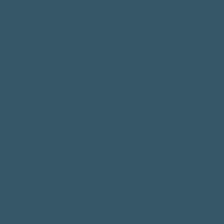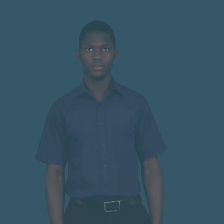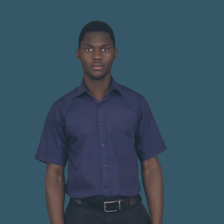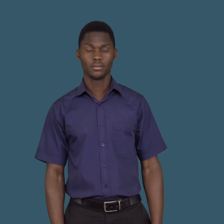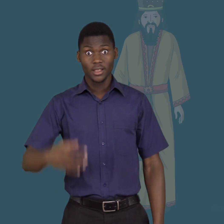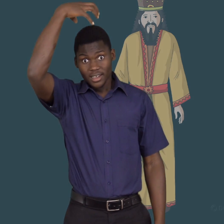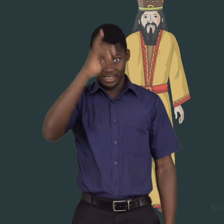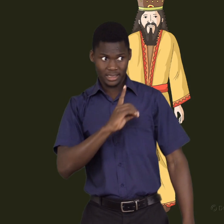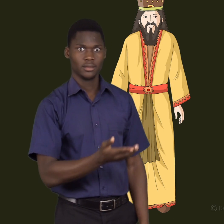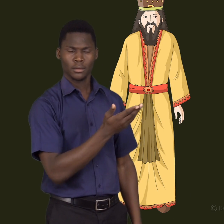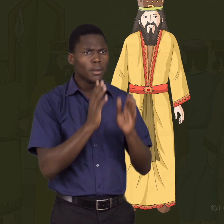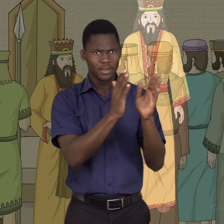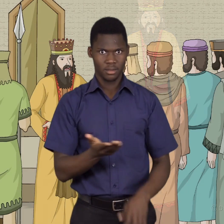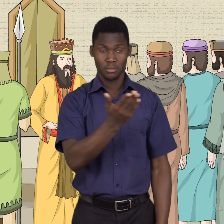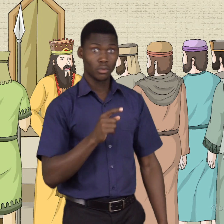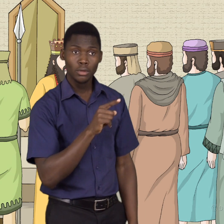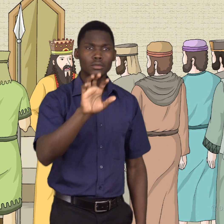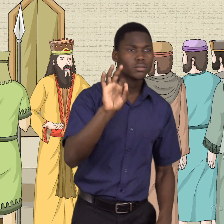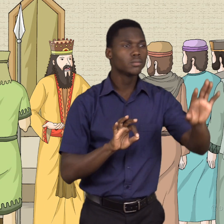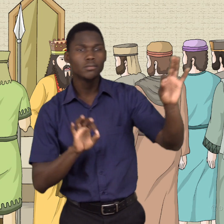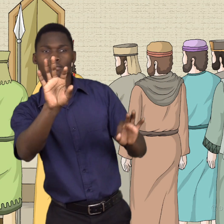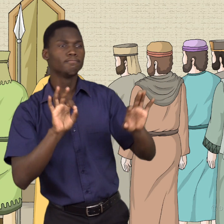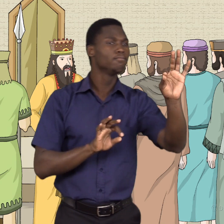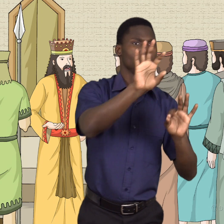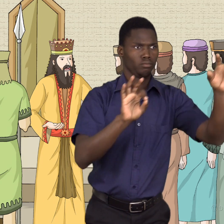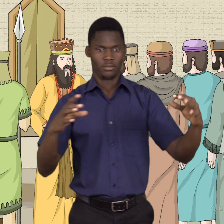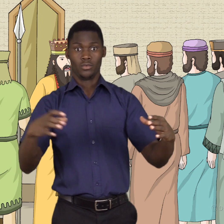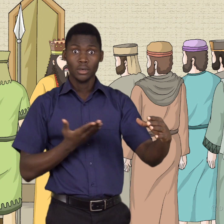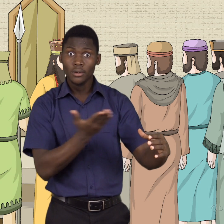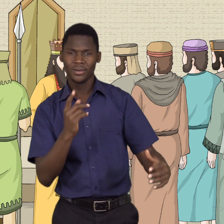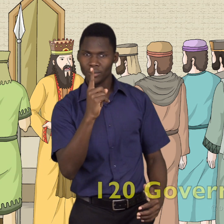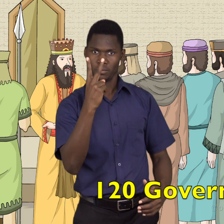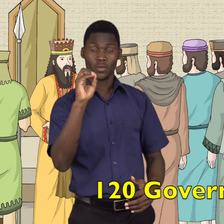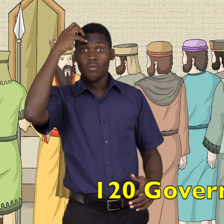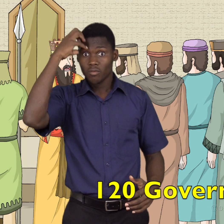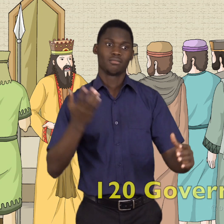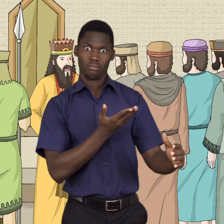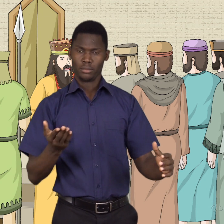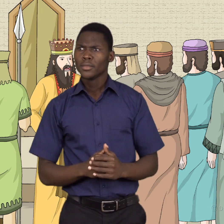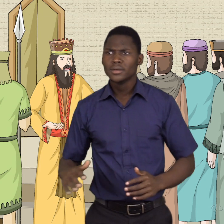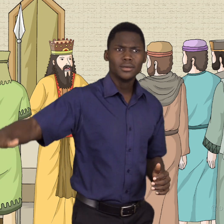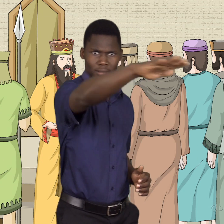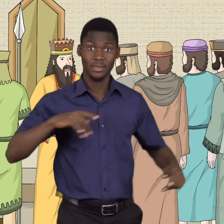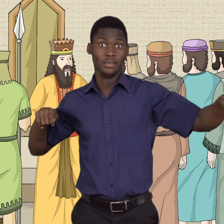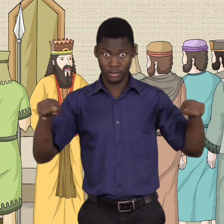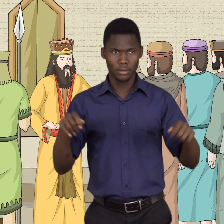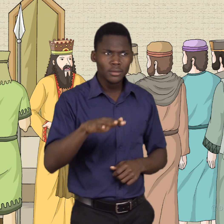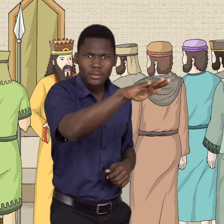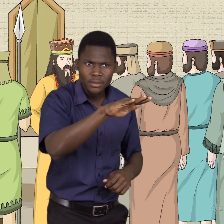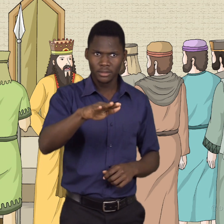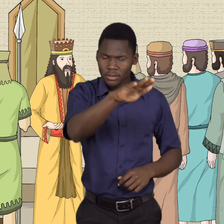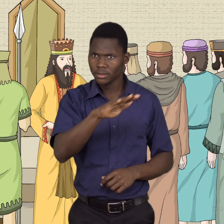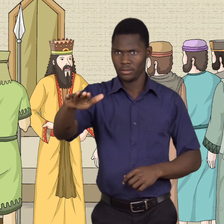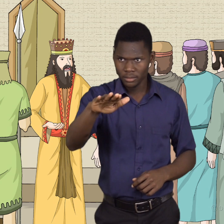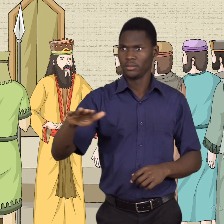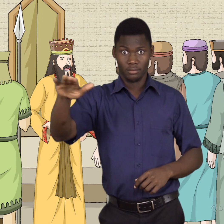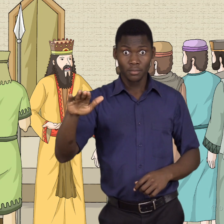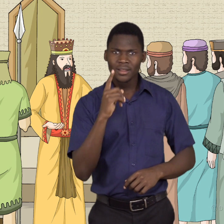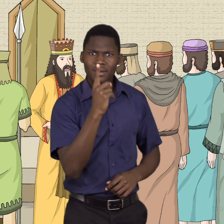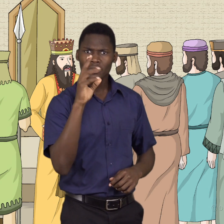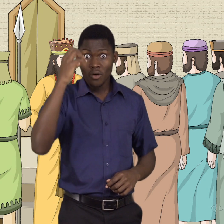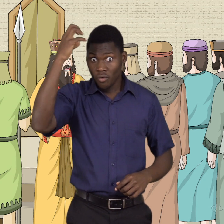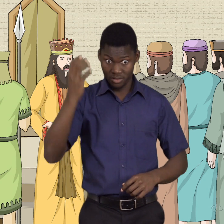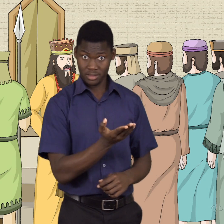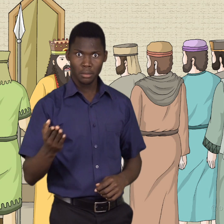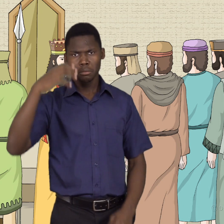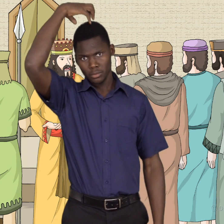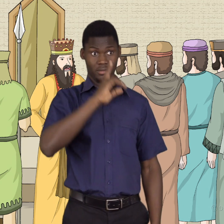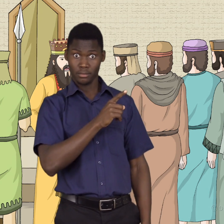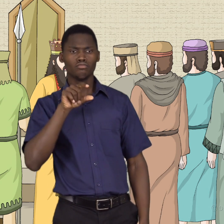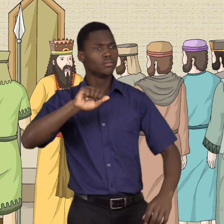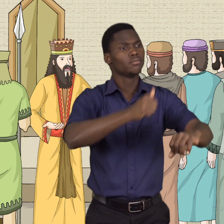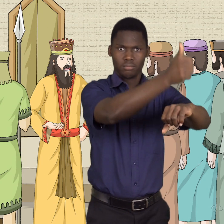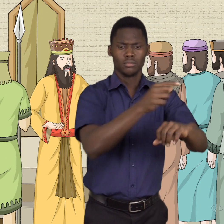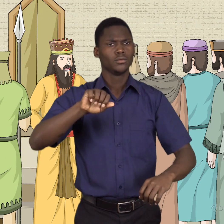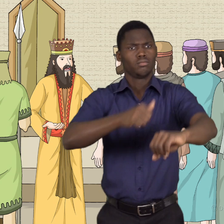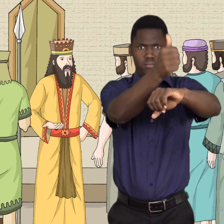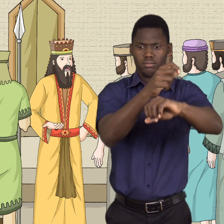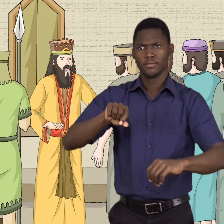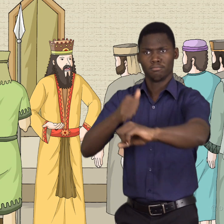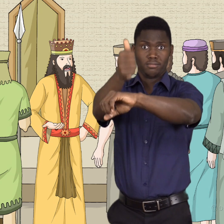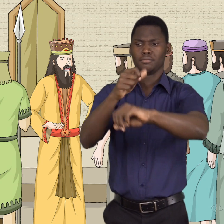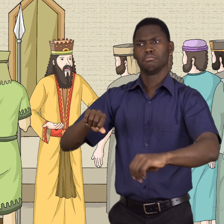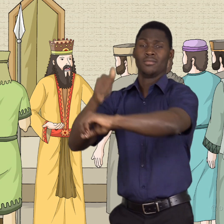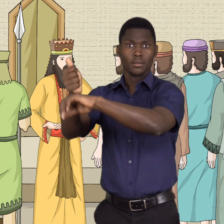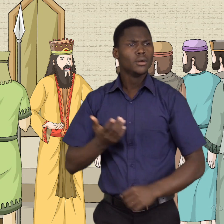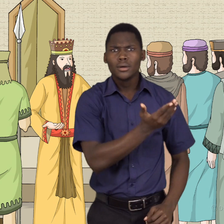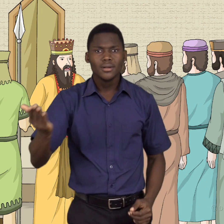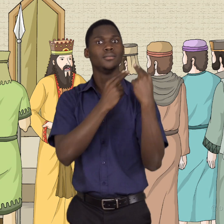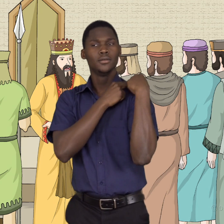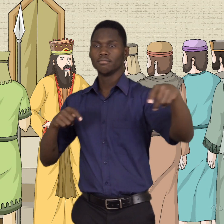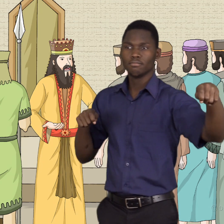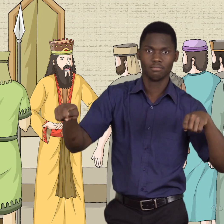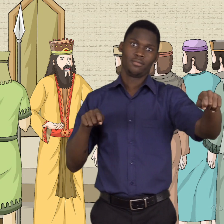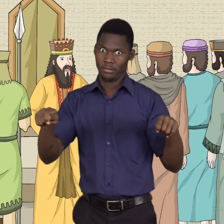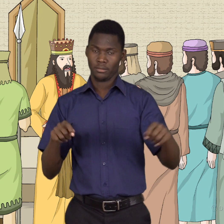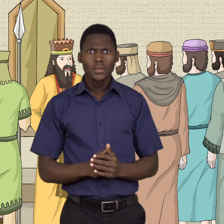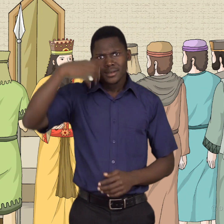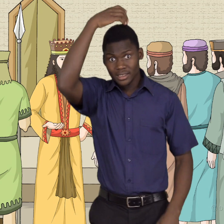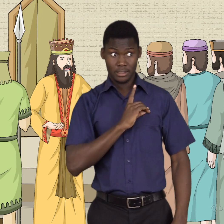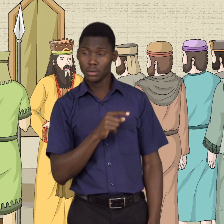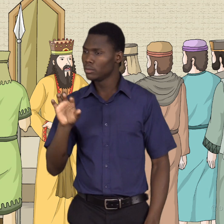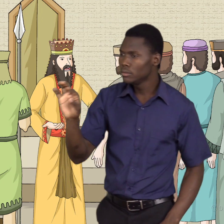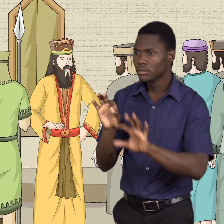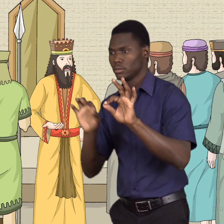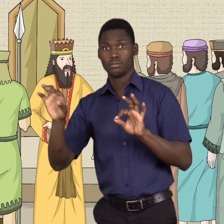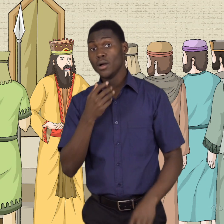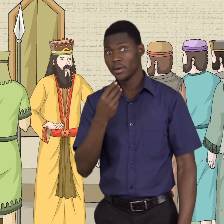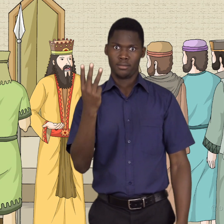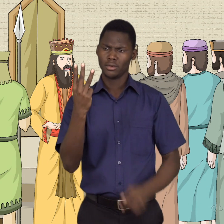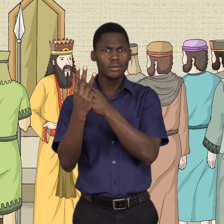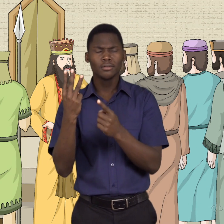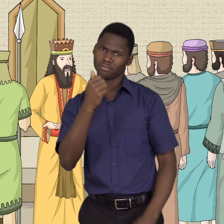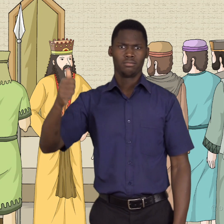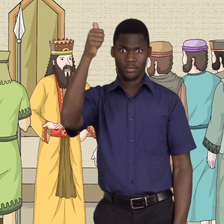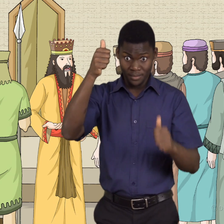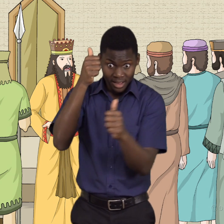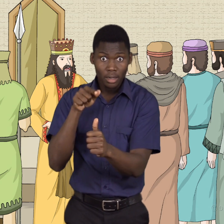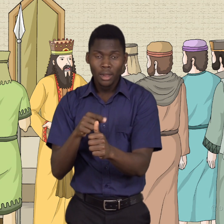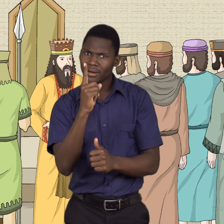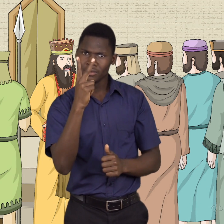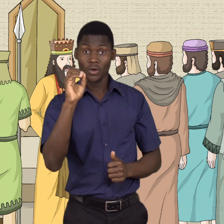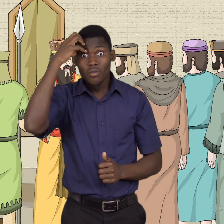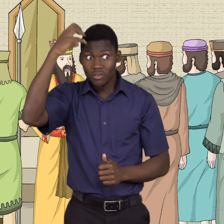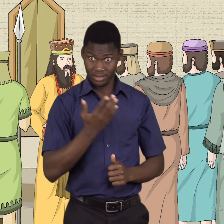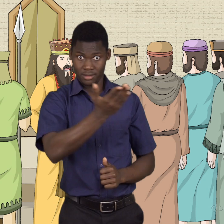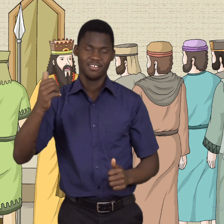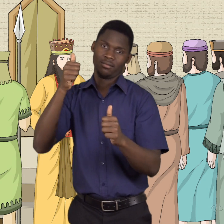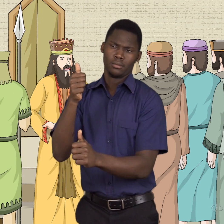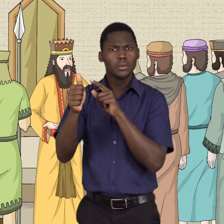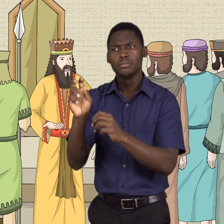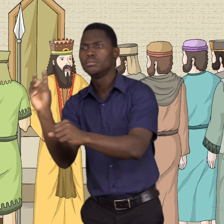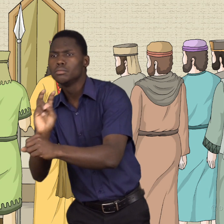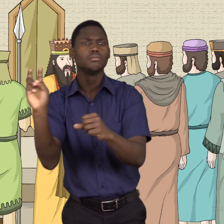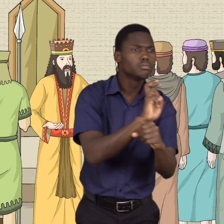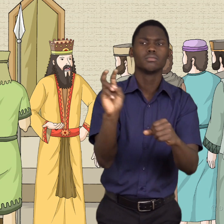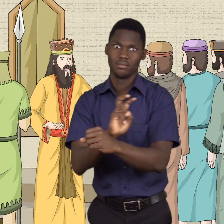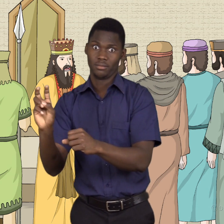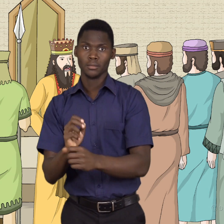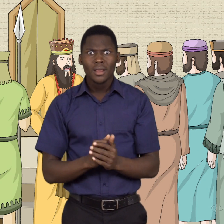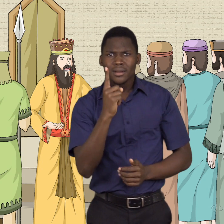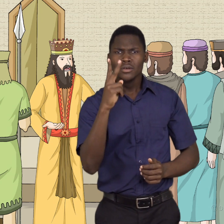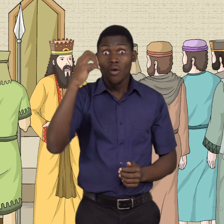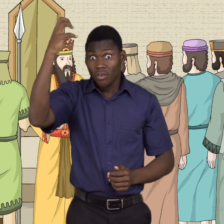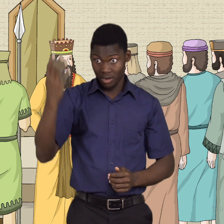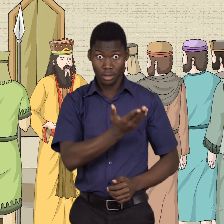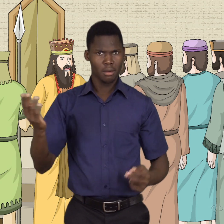Now it pleased Darius to appoint 120 satraps to rule throughout the kingdom, and over them three administrators, including Daniel, to whom these satraps were accountable so that the king would not suffer loss.